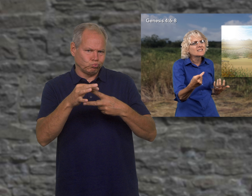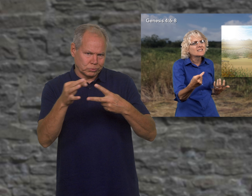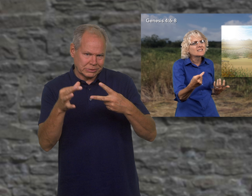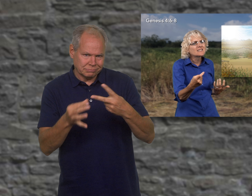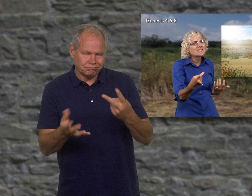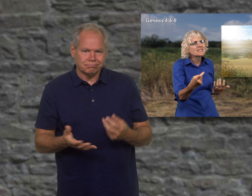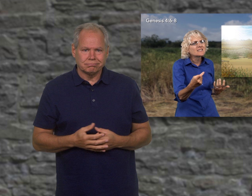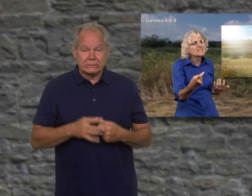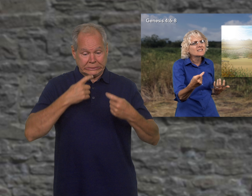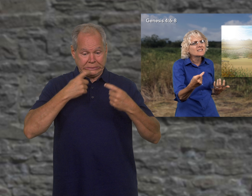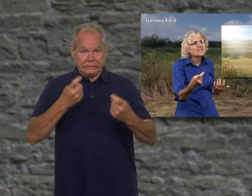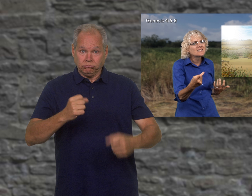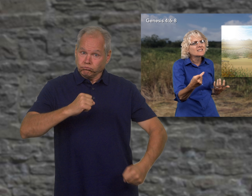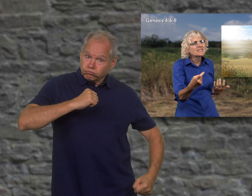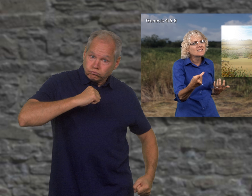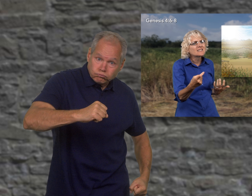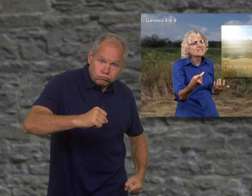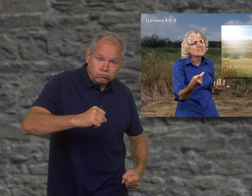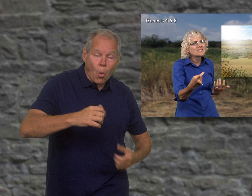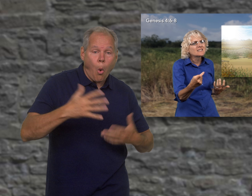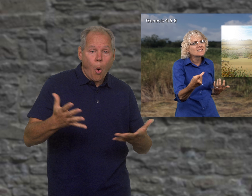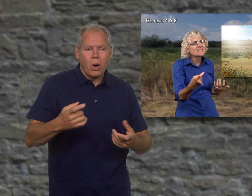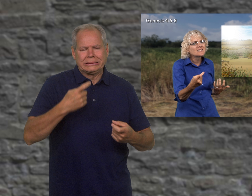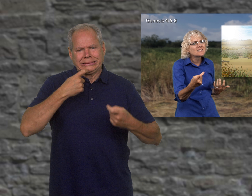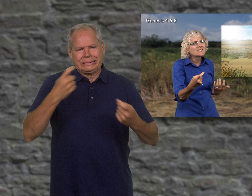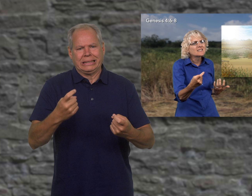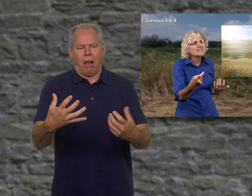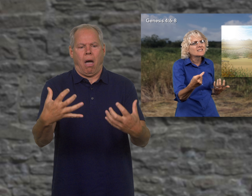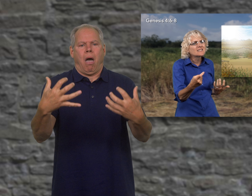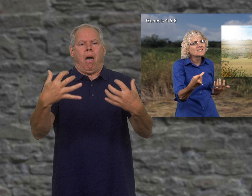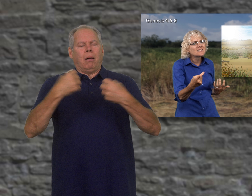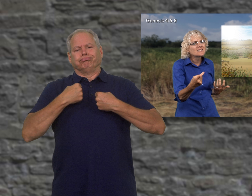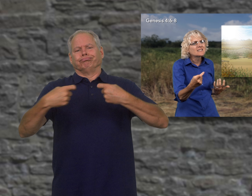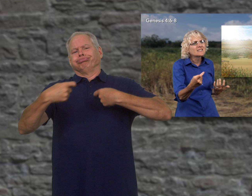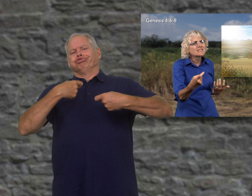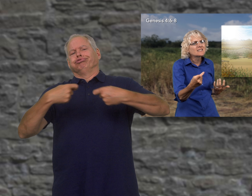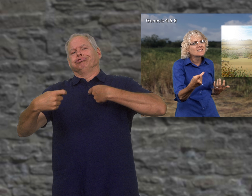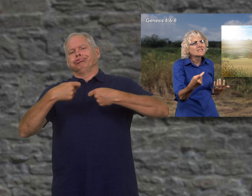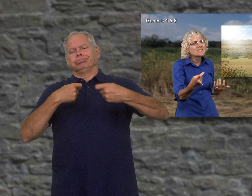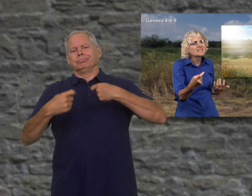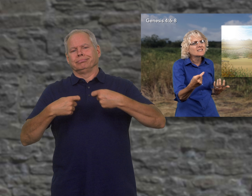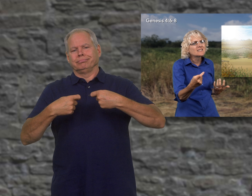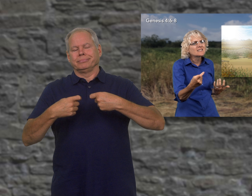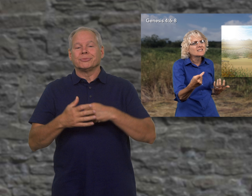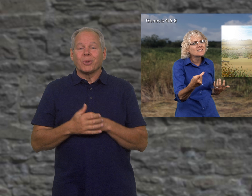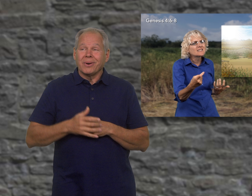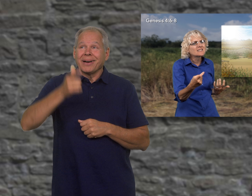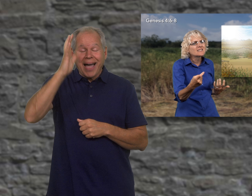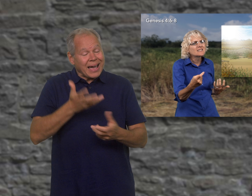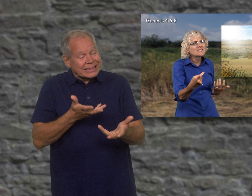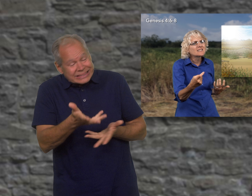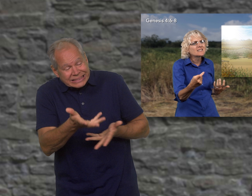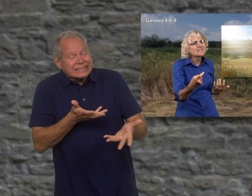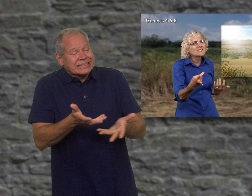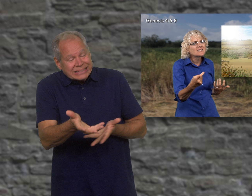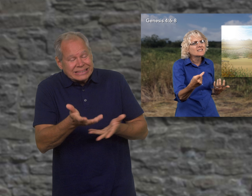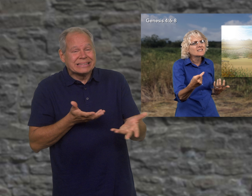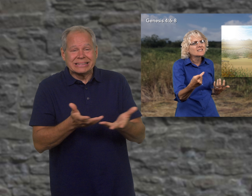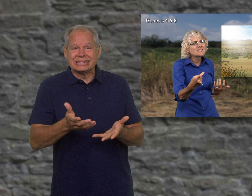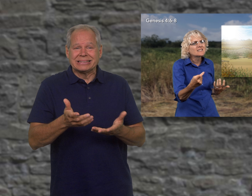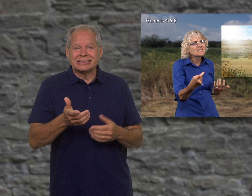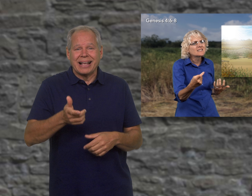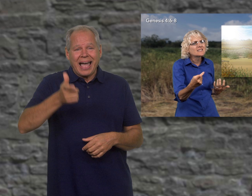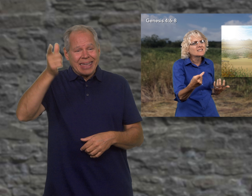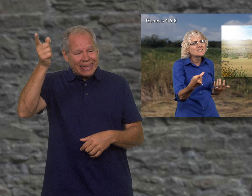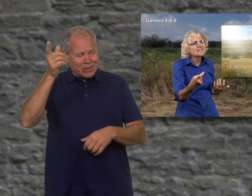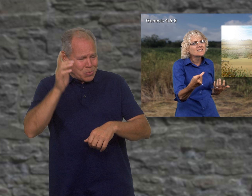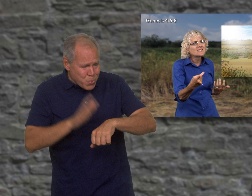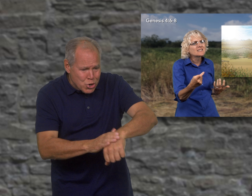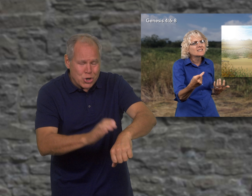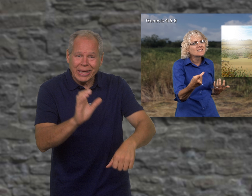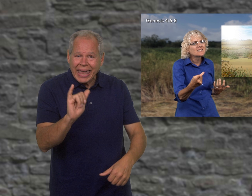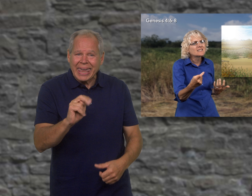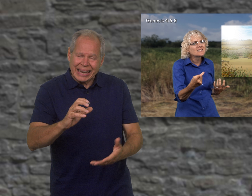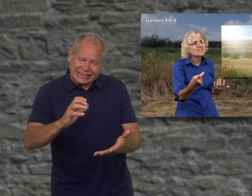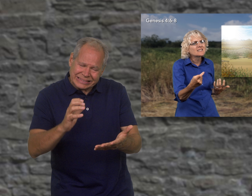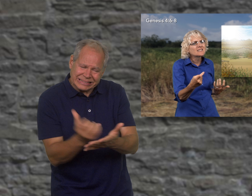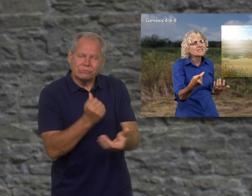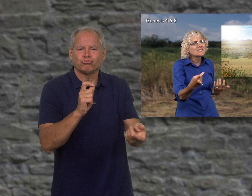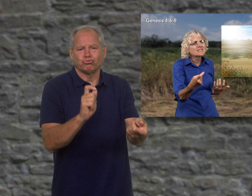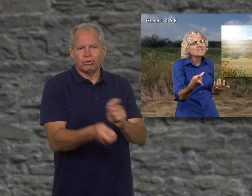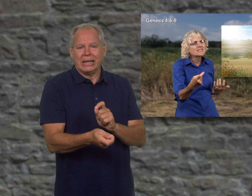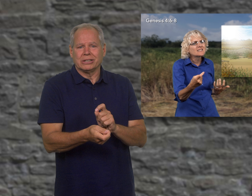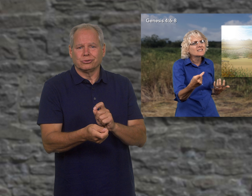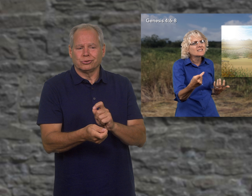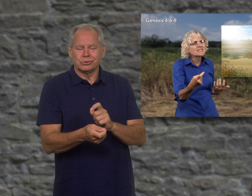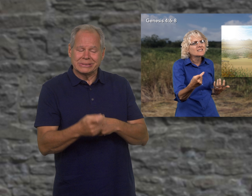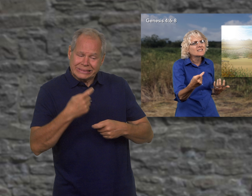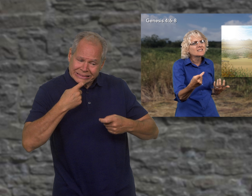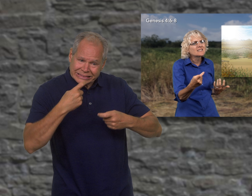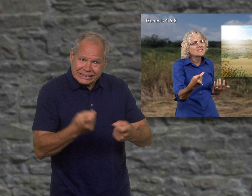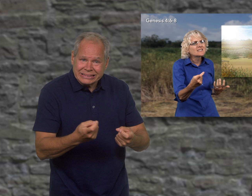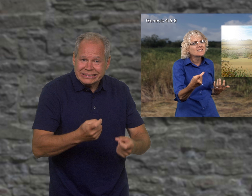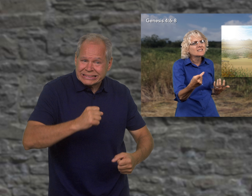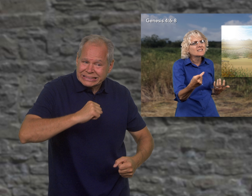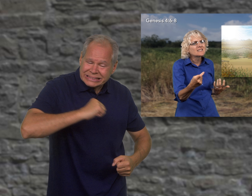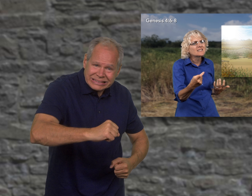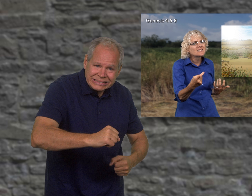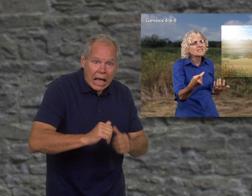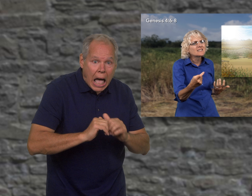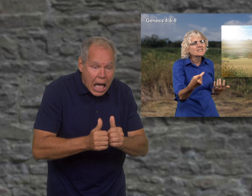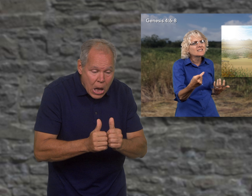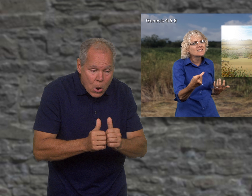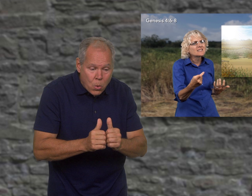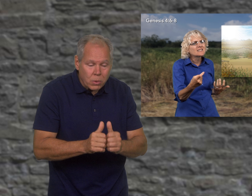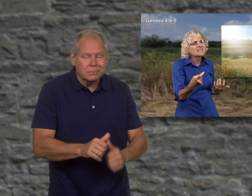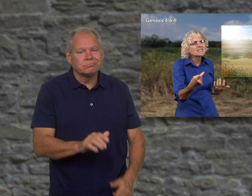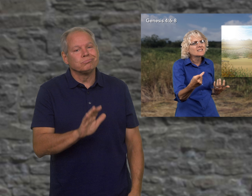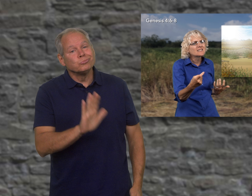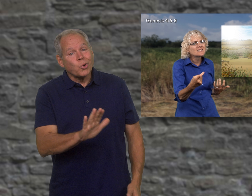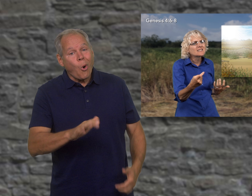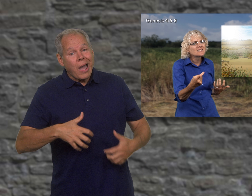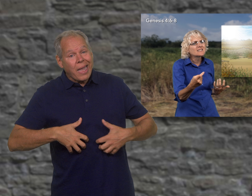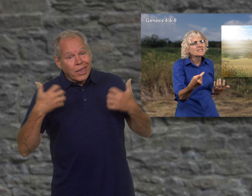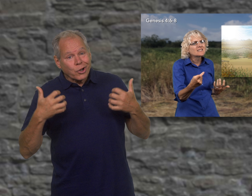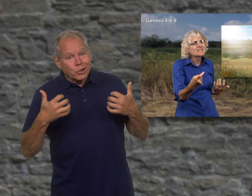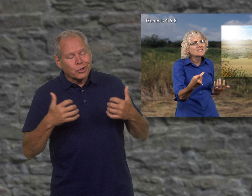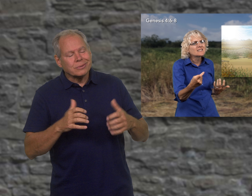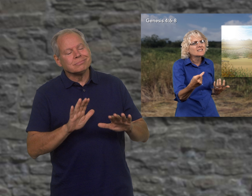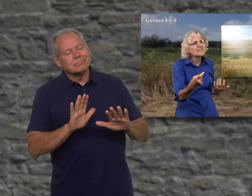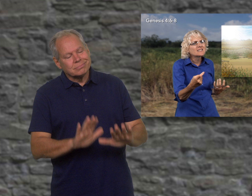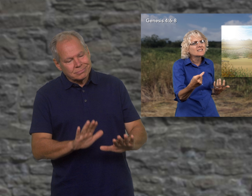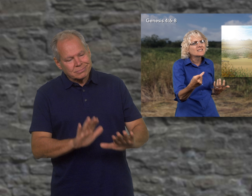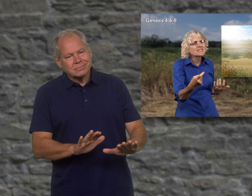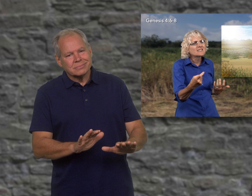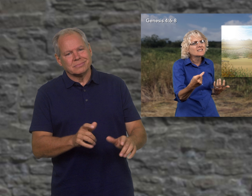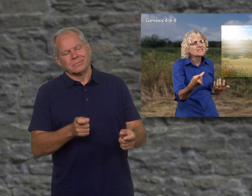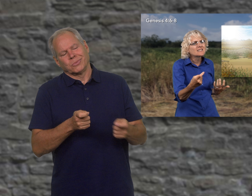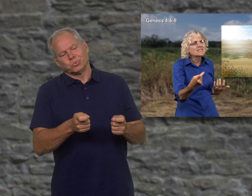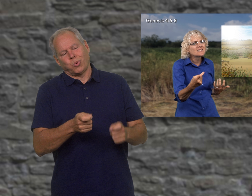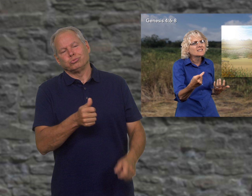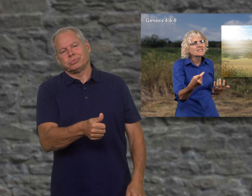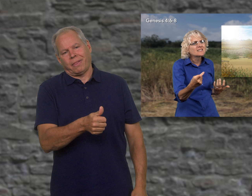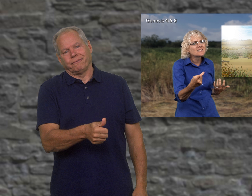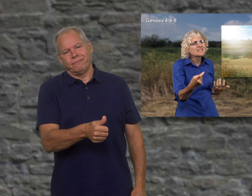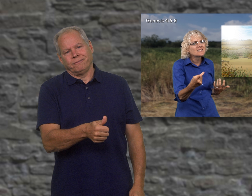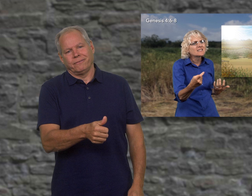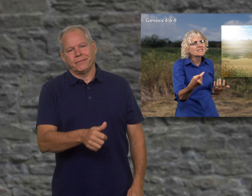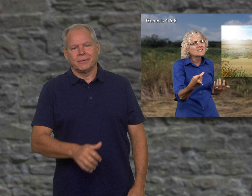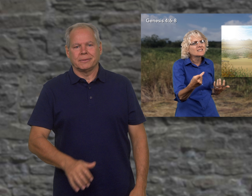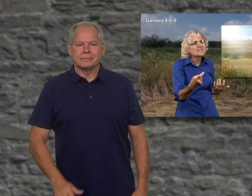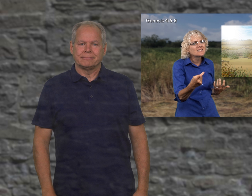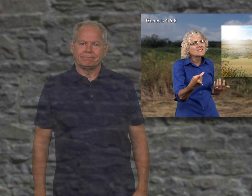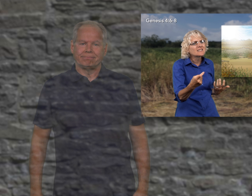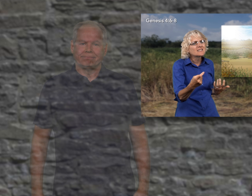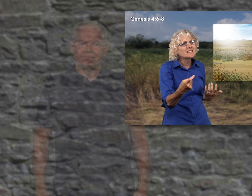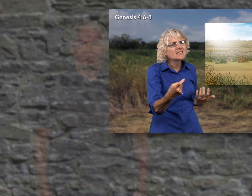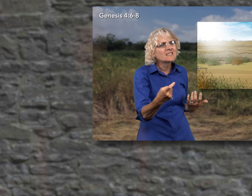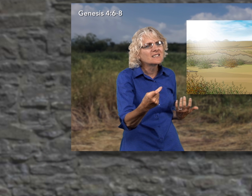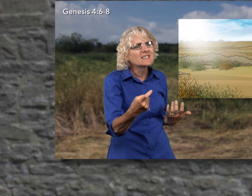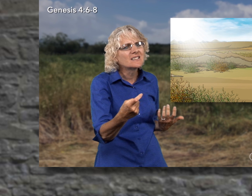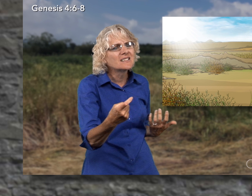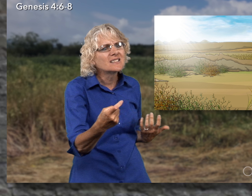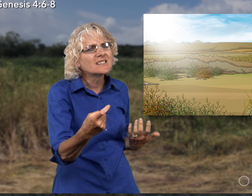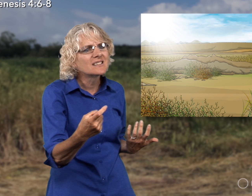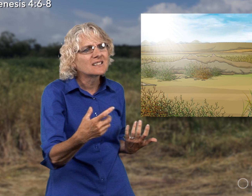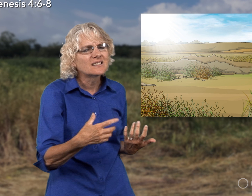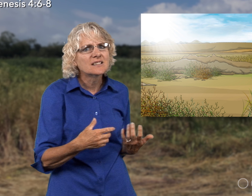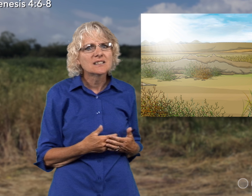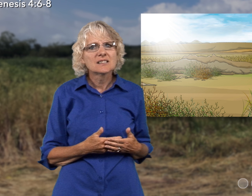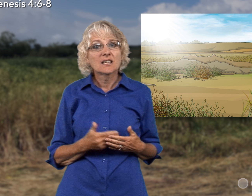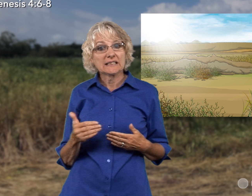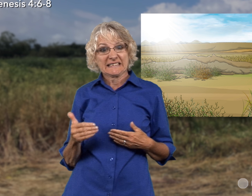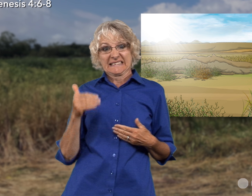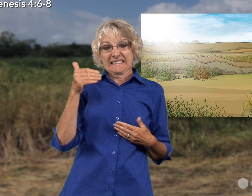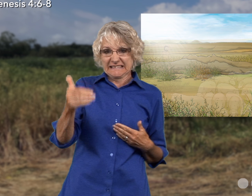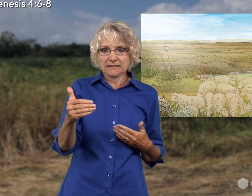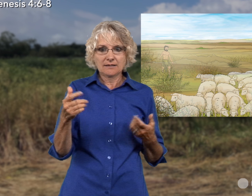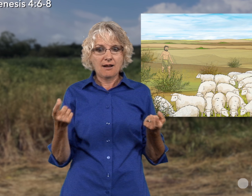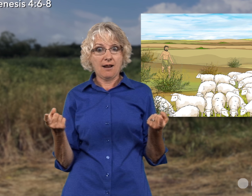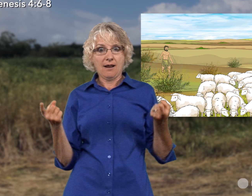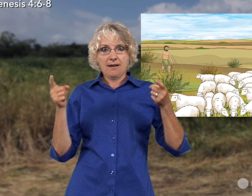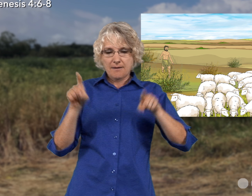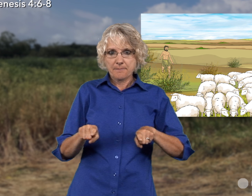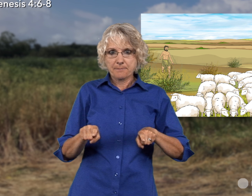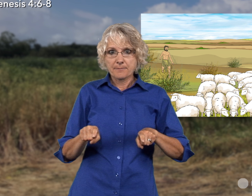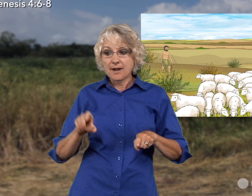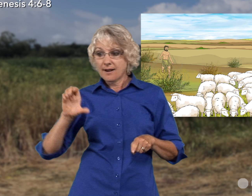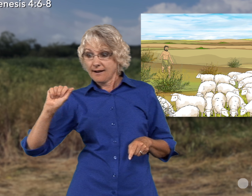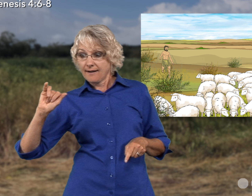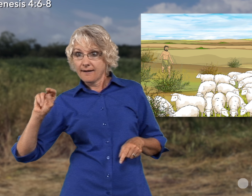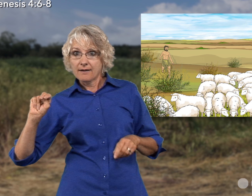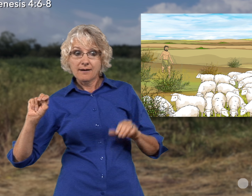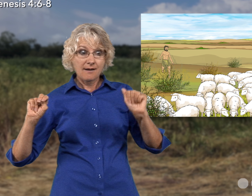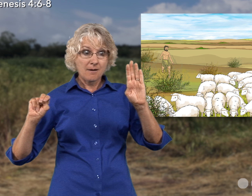it desires you, but you must master it.”